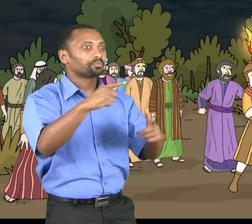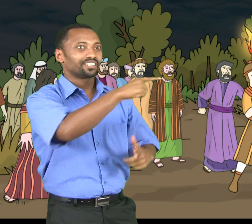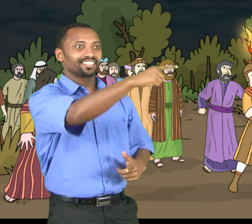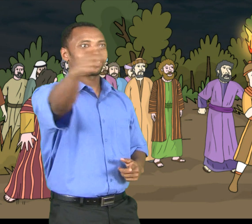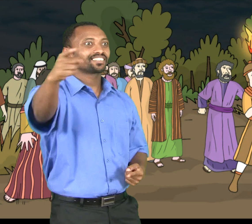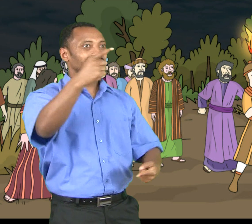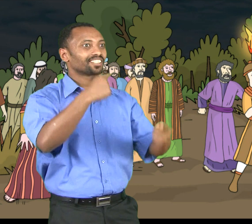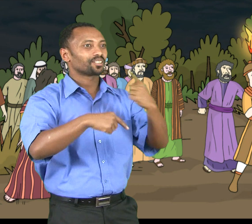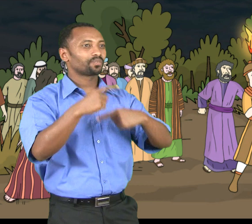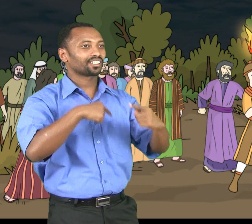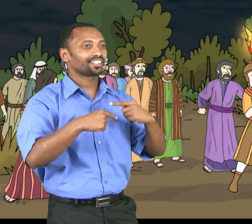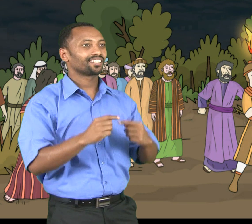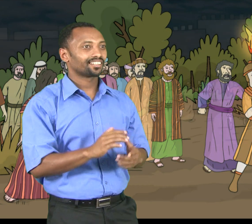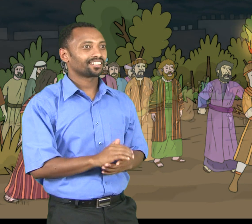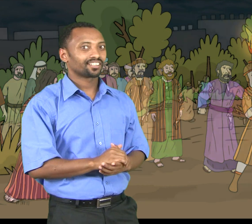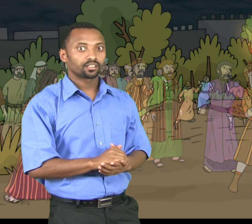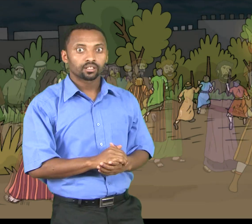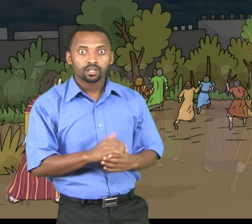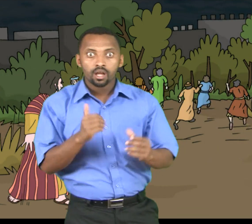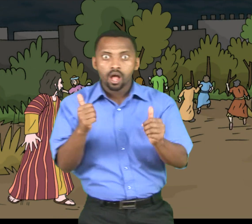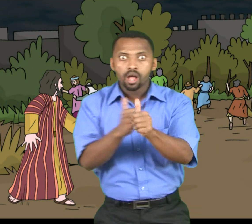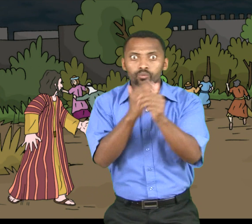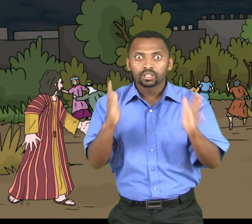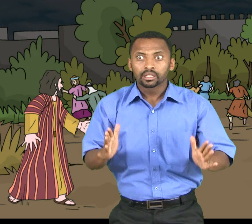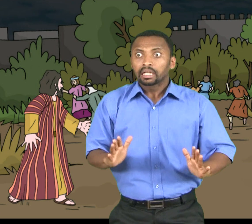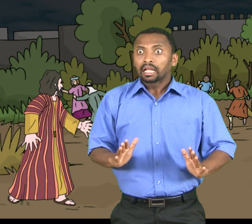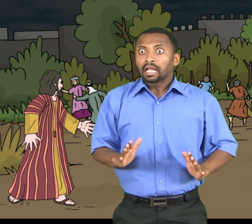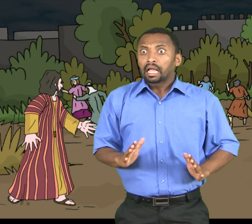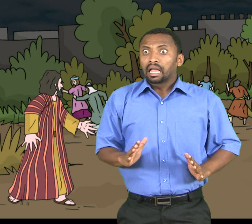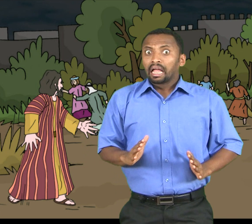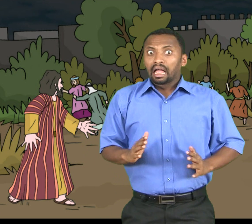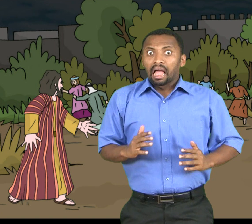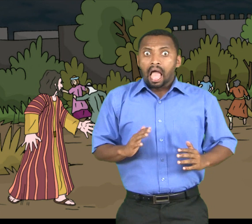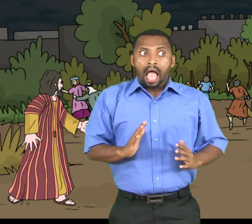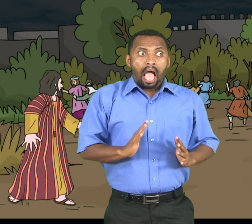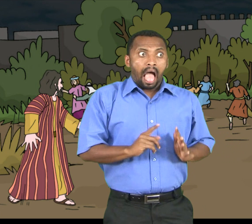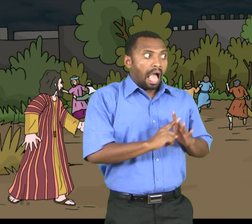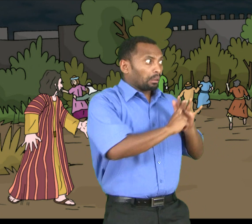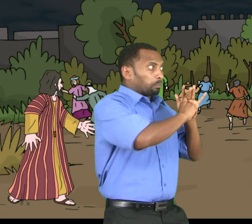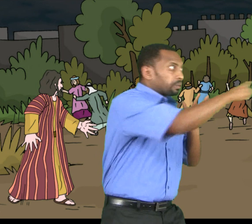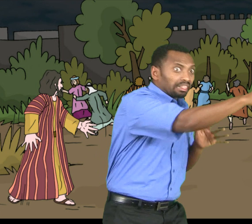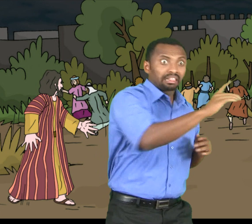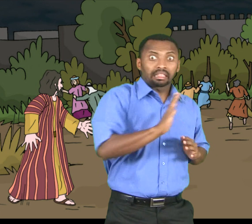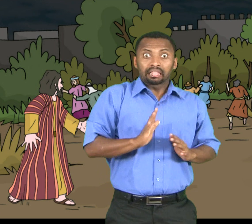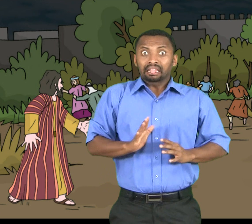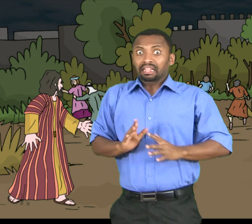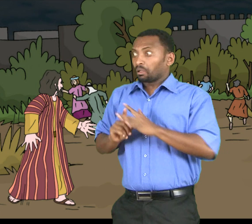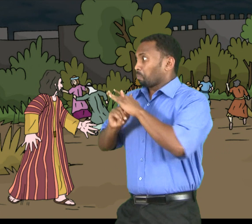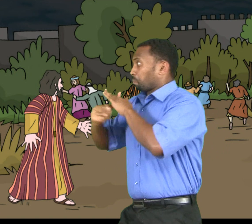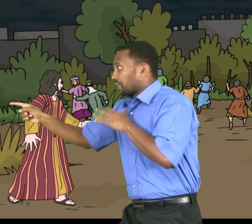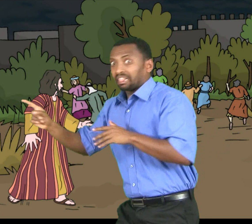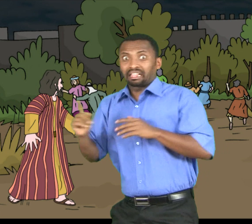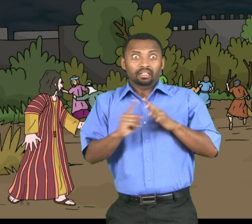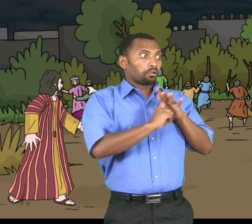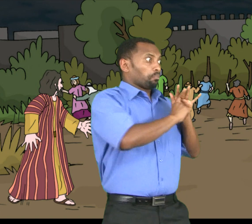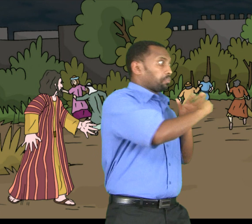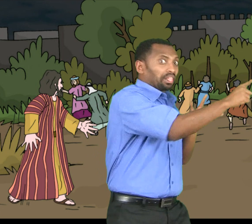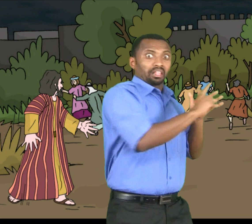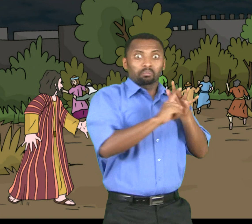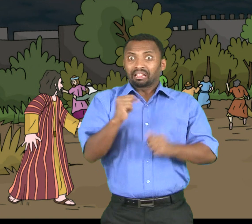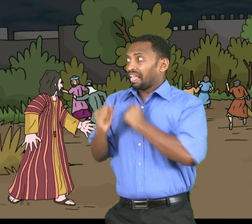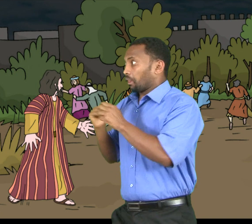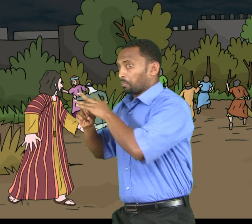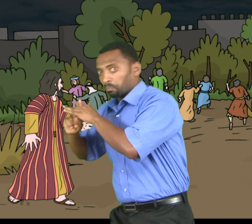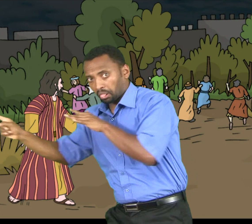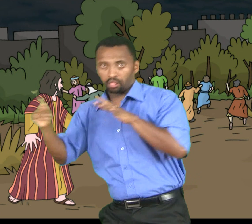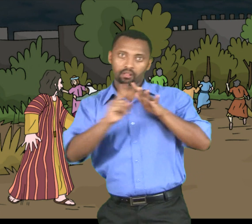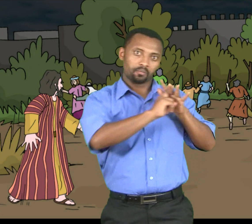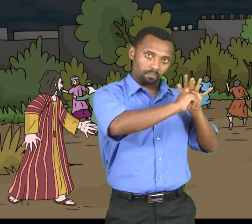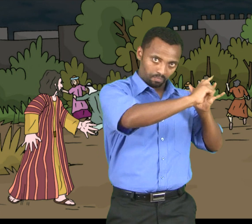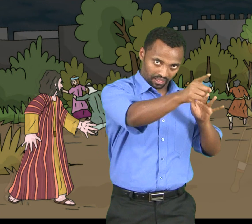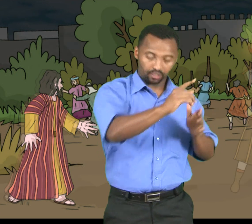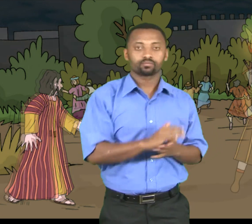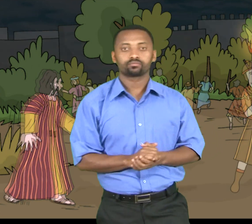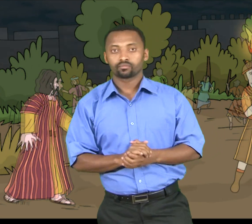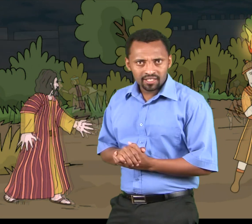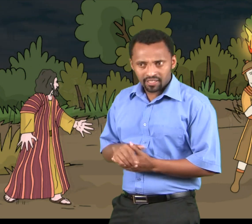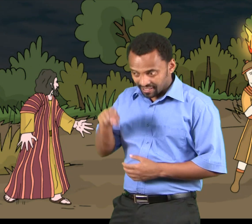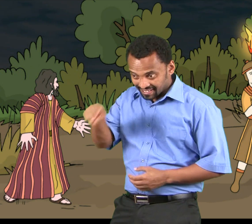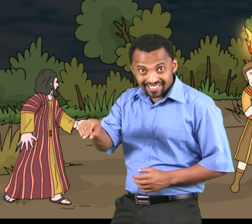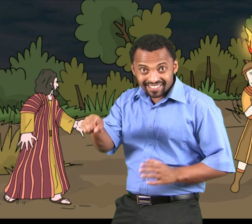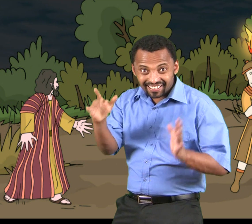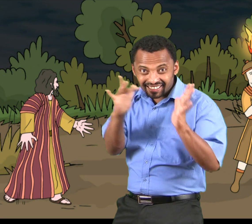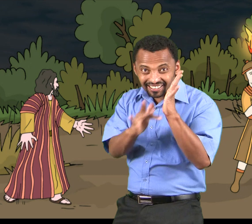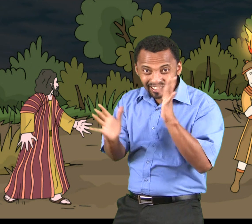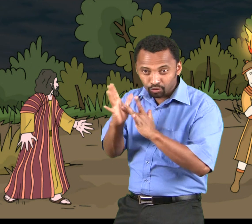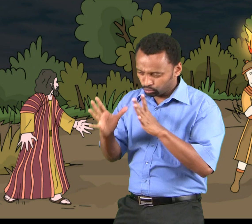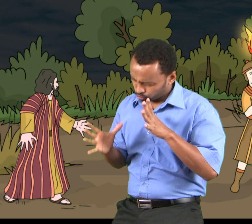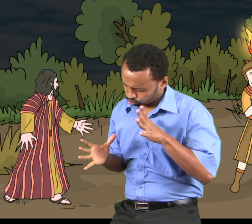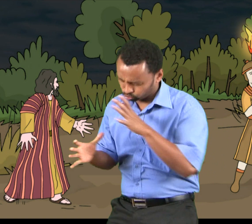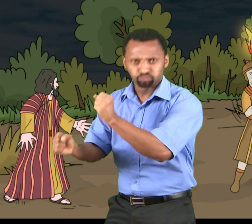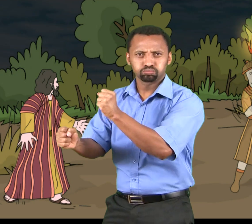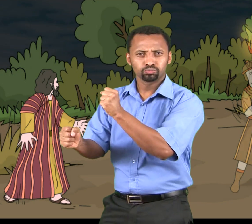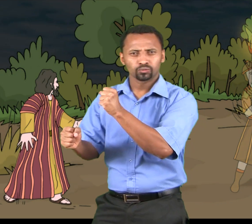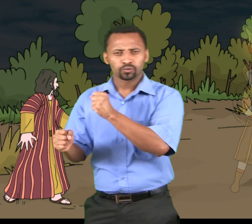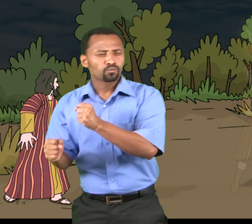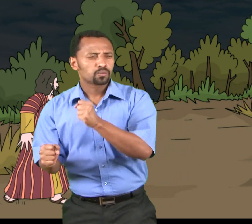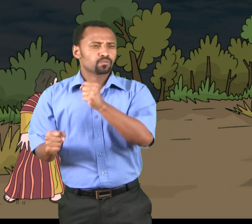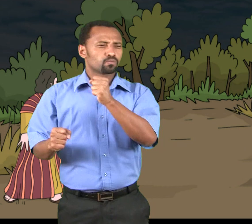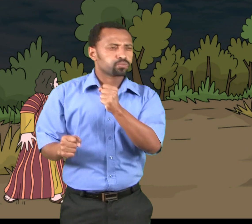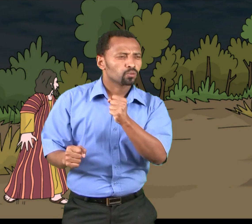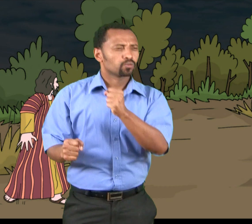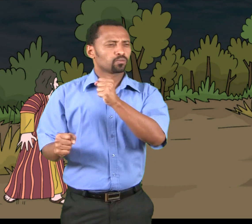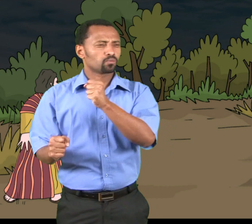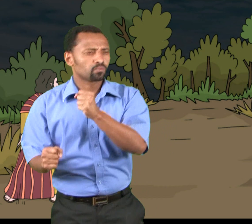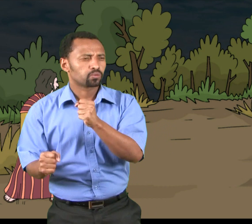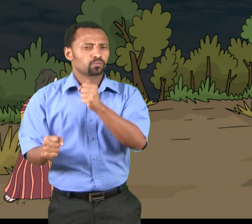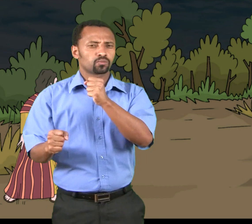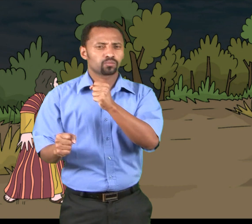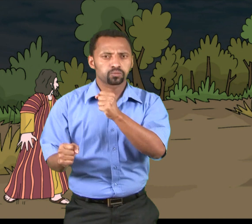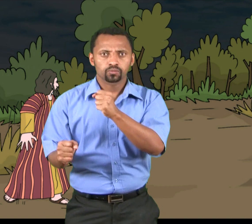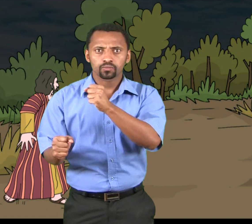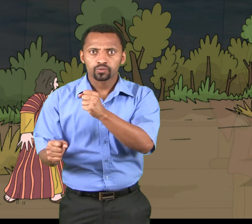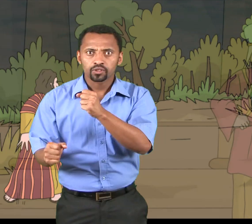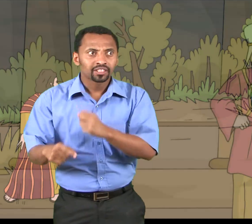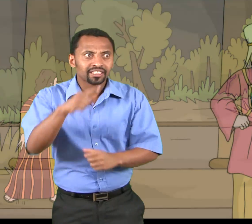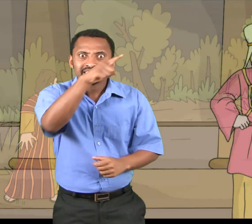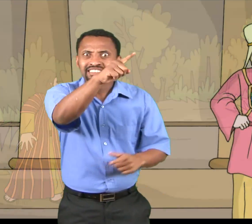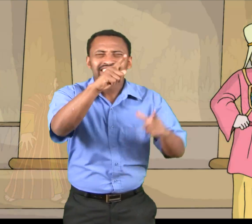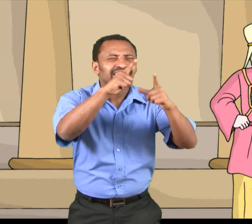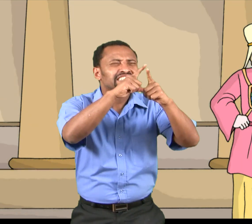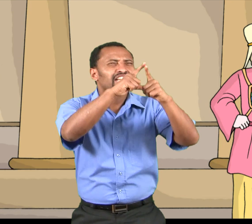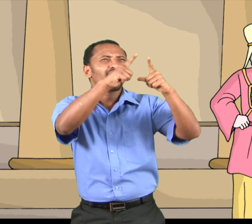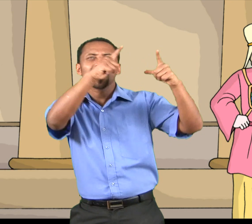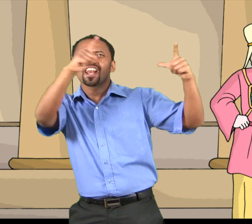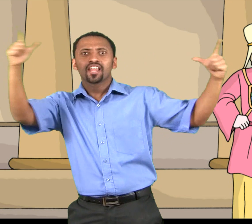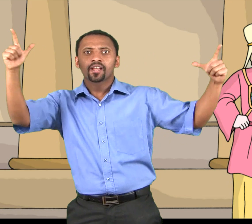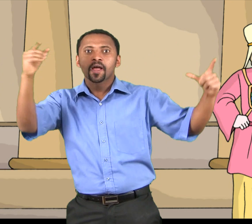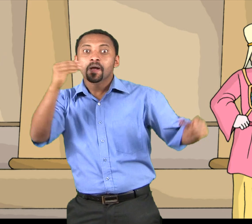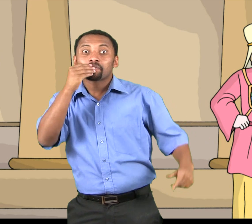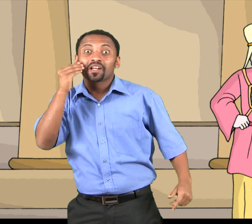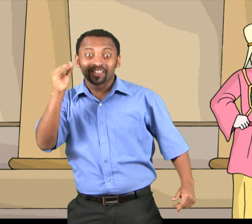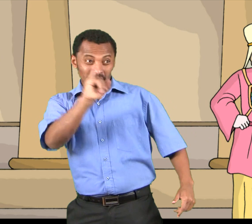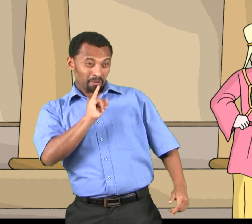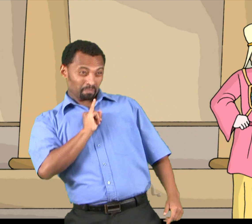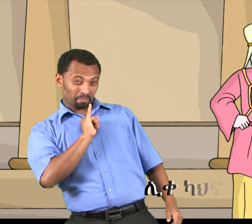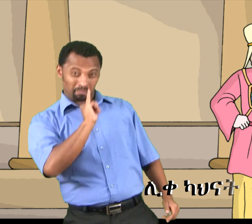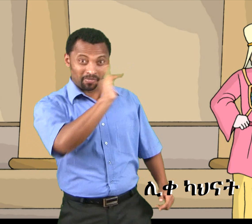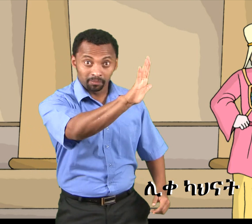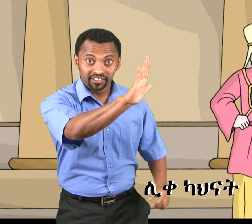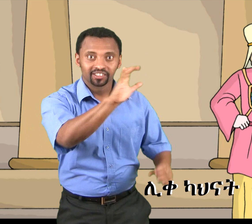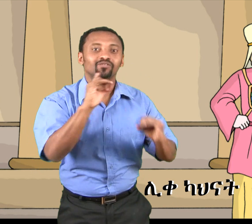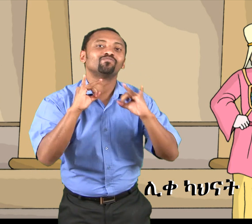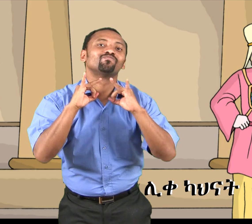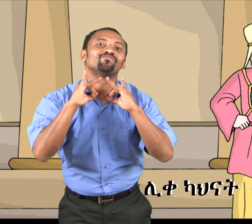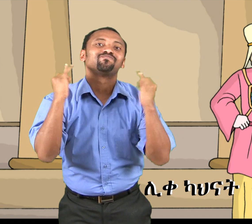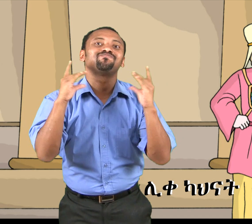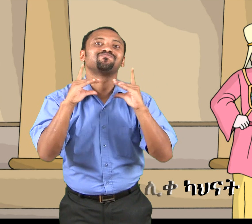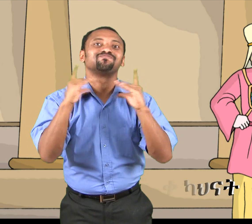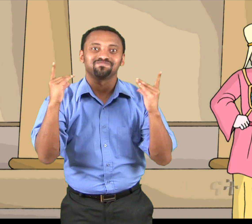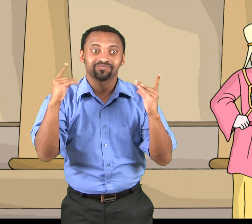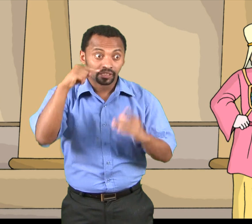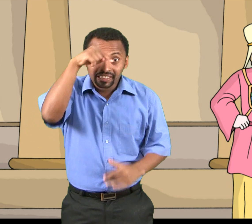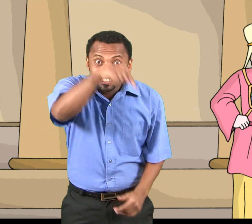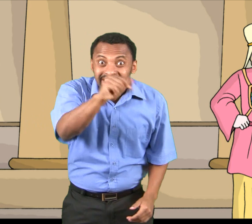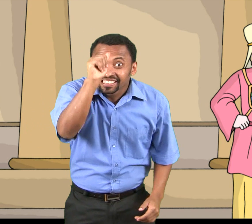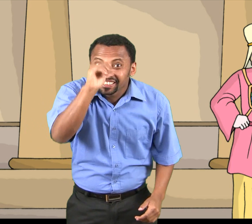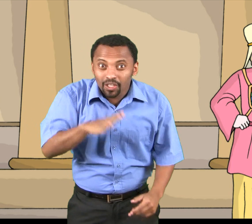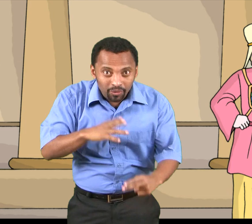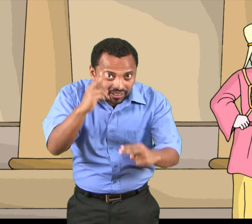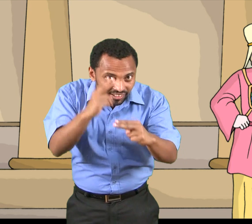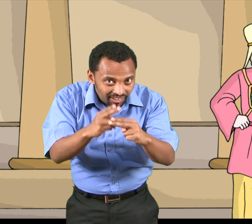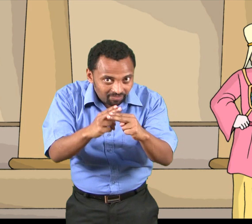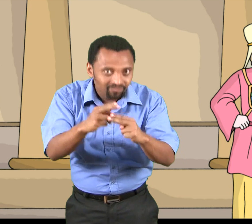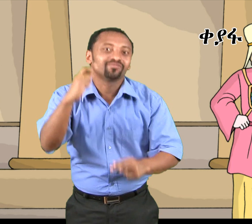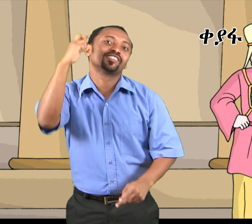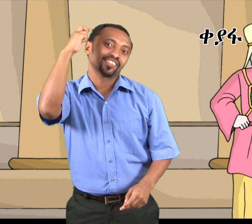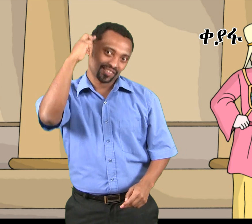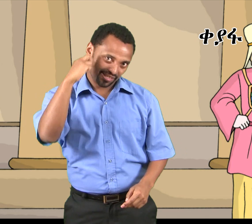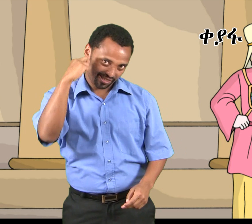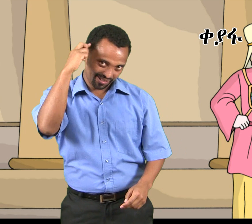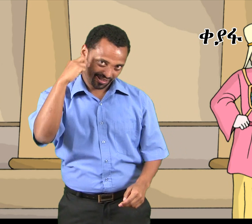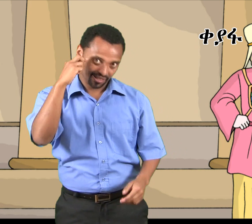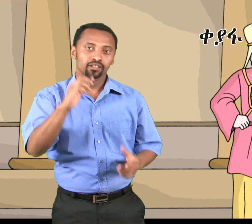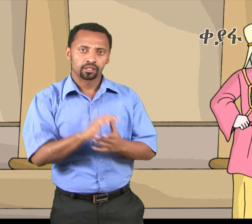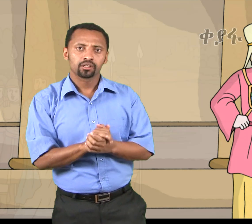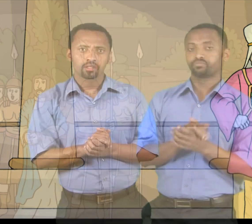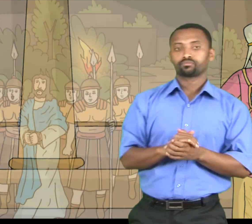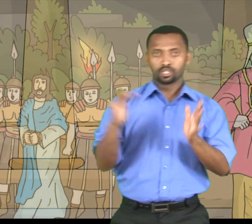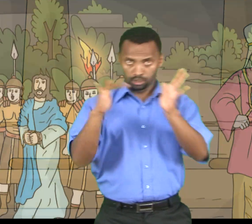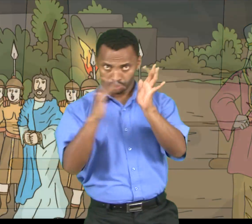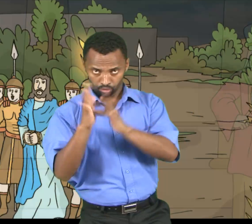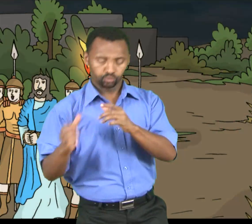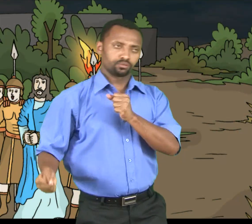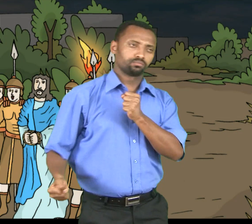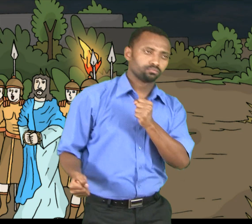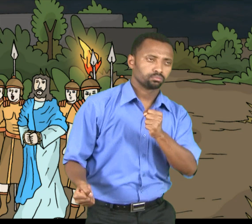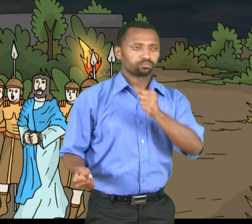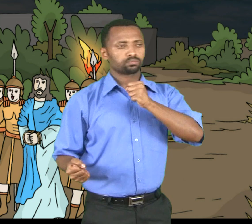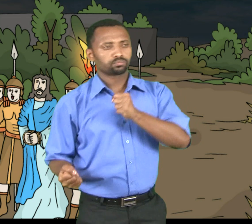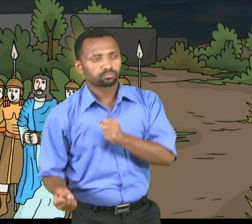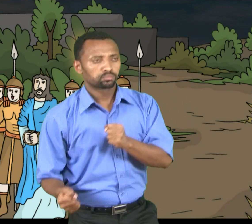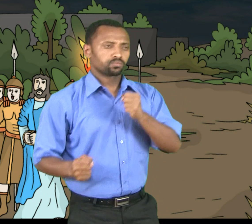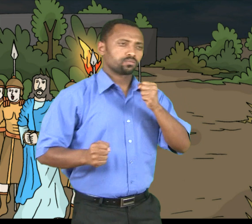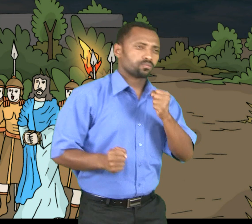Then all the disciples deserted Him and fled. Those who had arrested Jesus led Him away to the house of Caiaphas the high priest, where the scribes and elders had gathered.